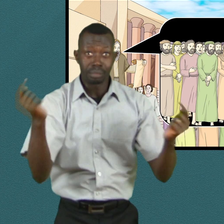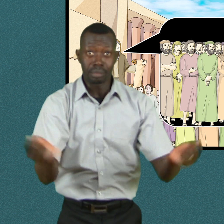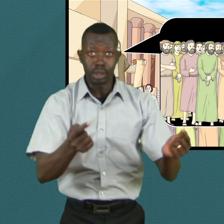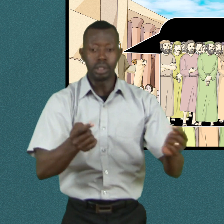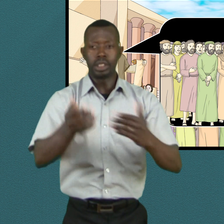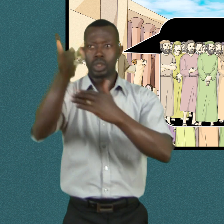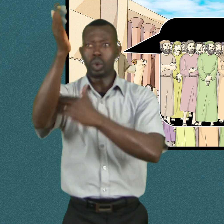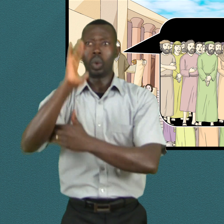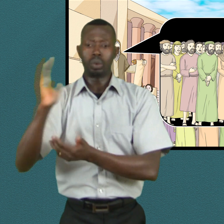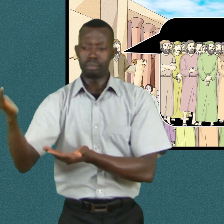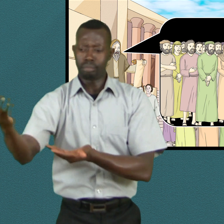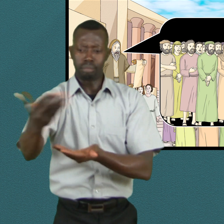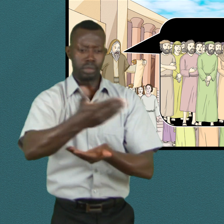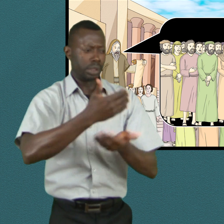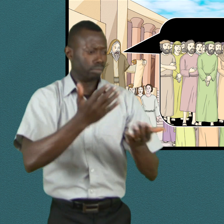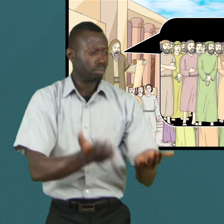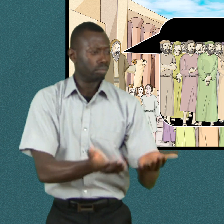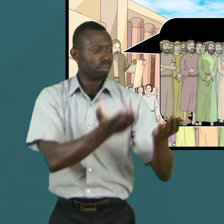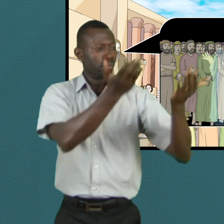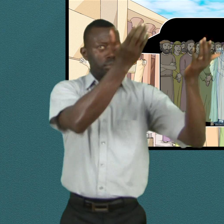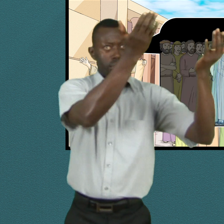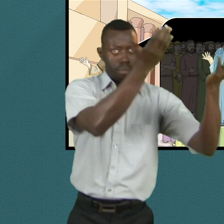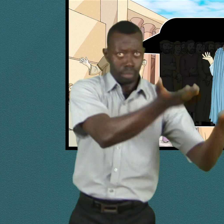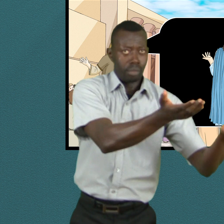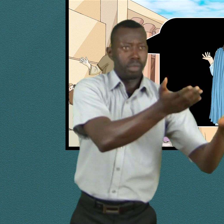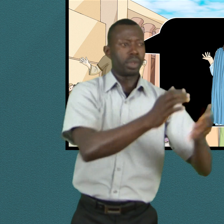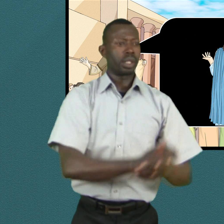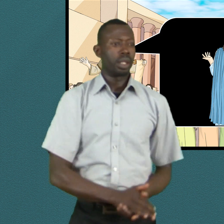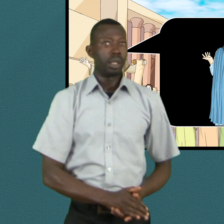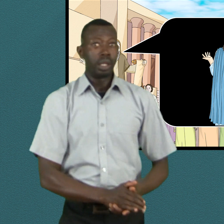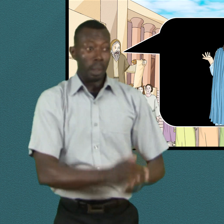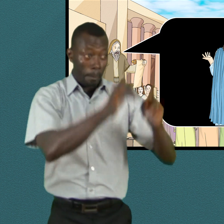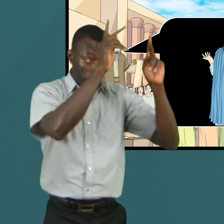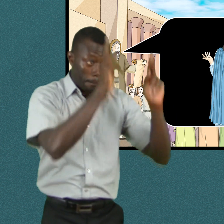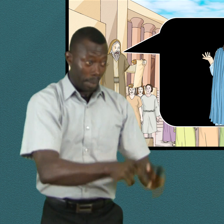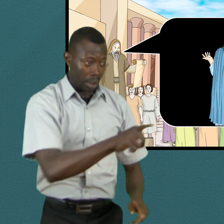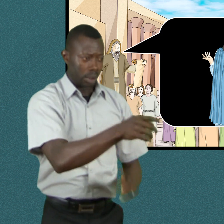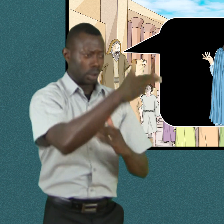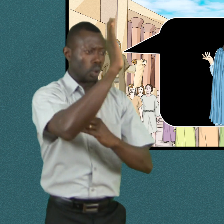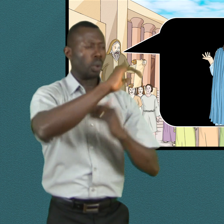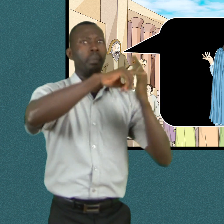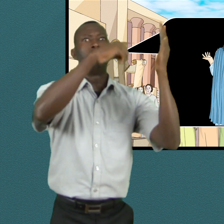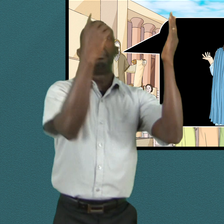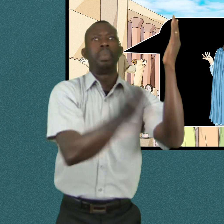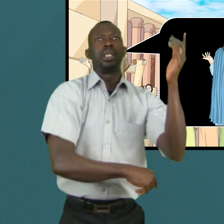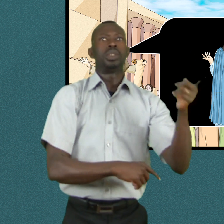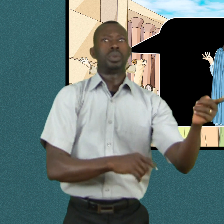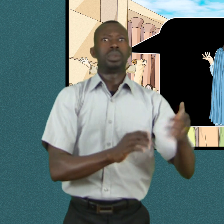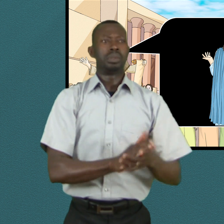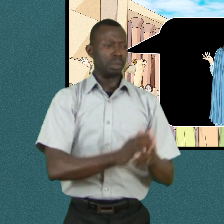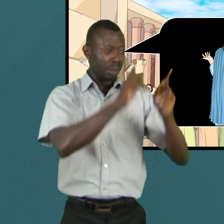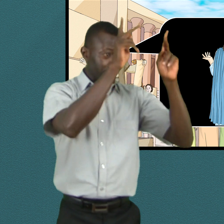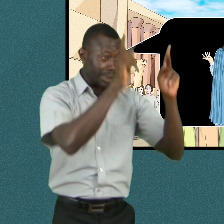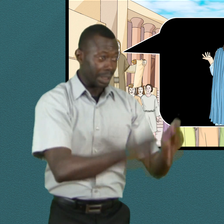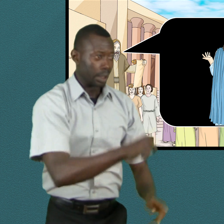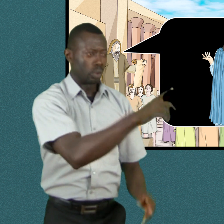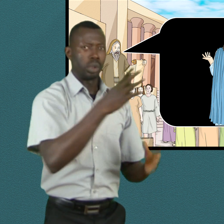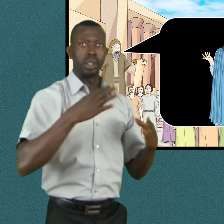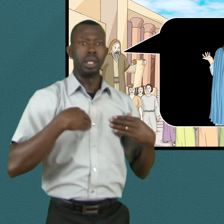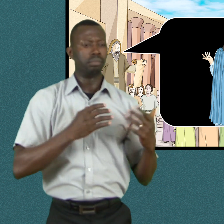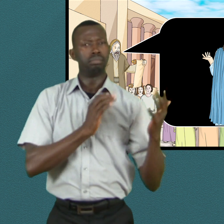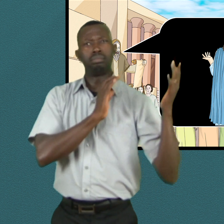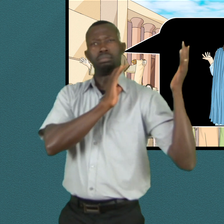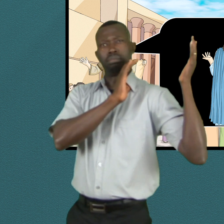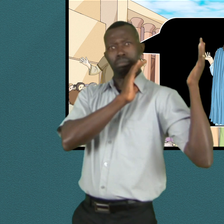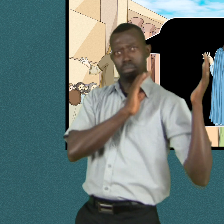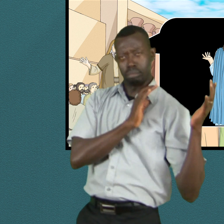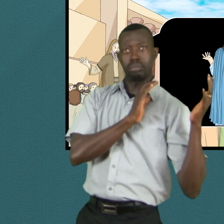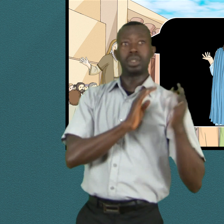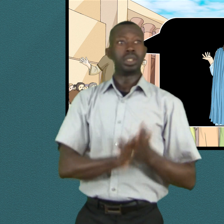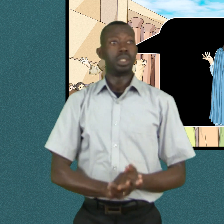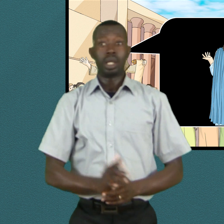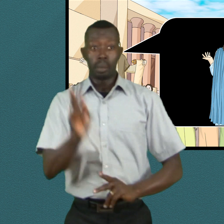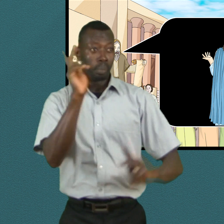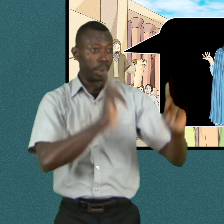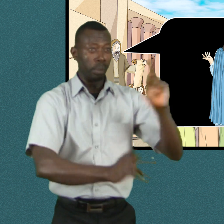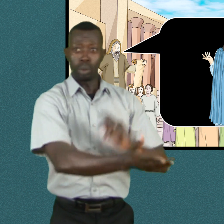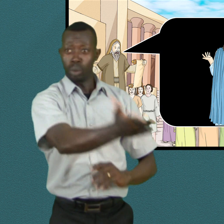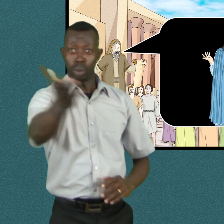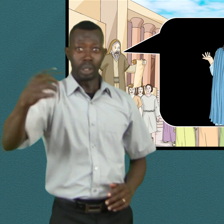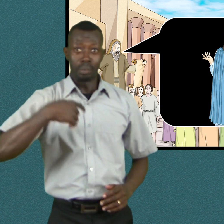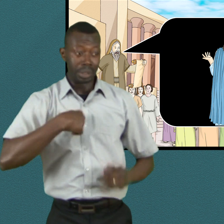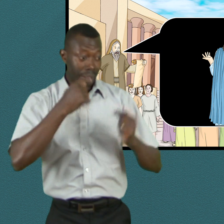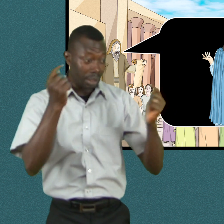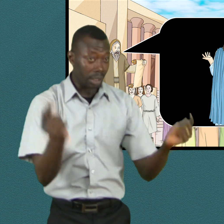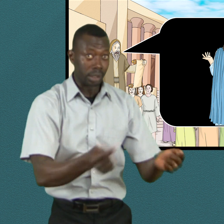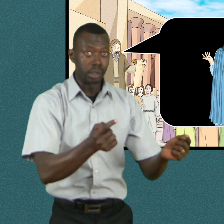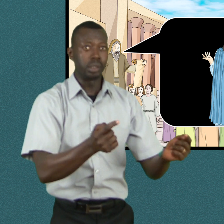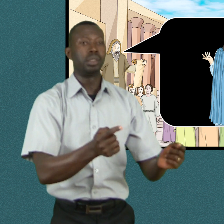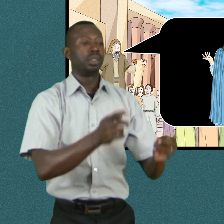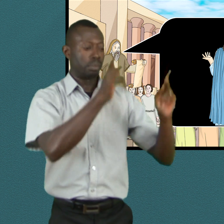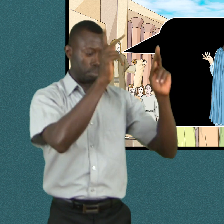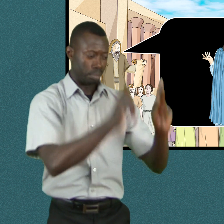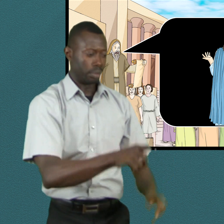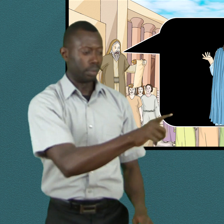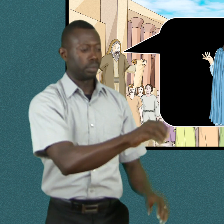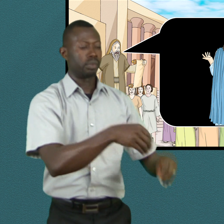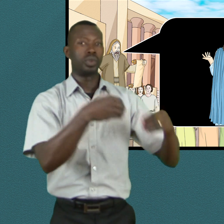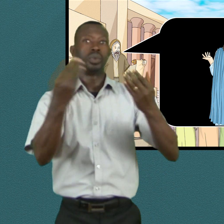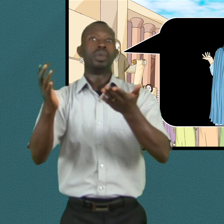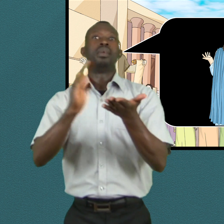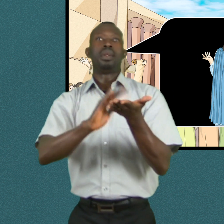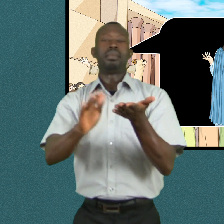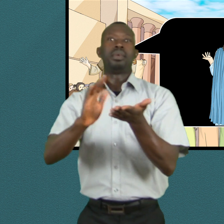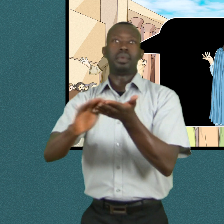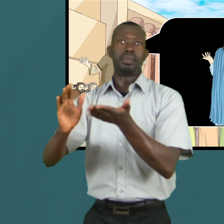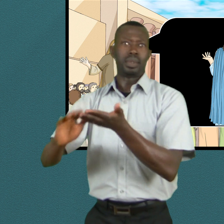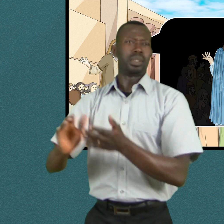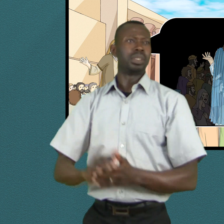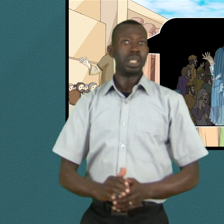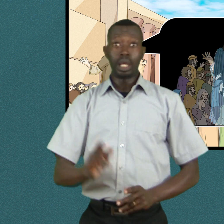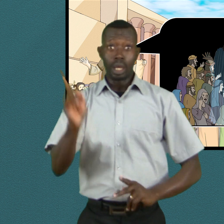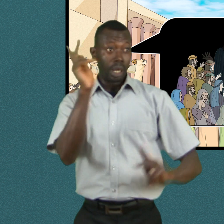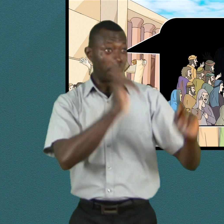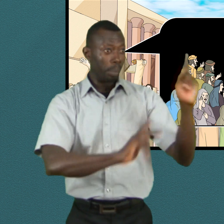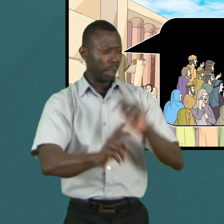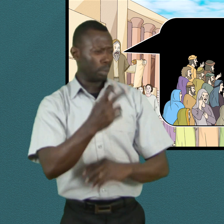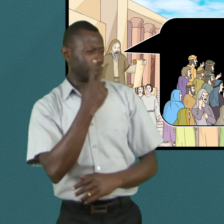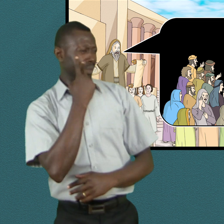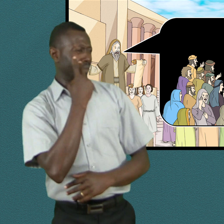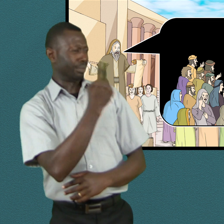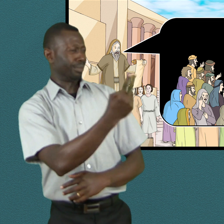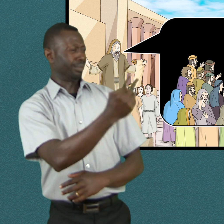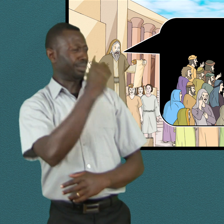By oppression and judgment He was taken away, and who can recount His descendants?